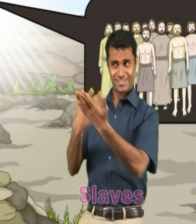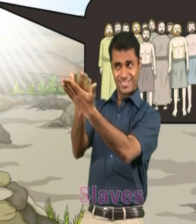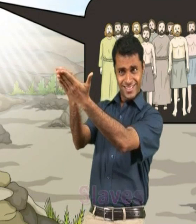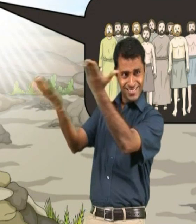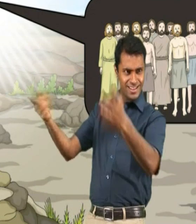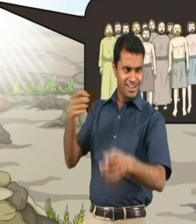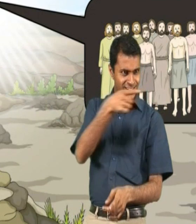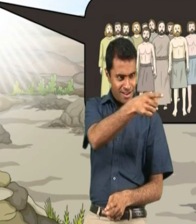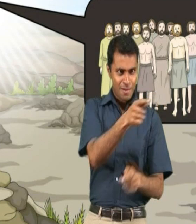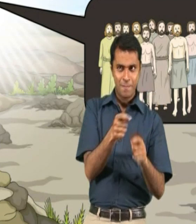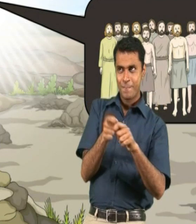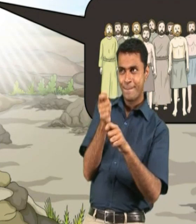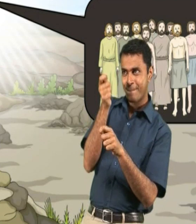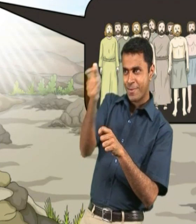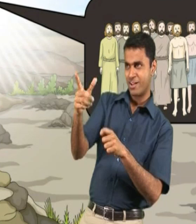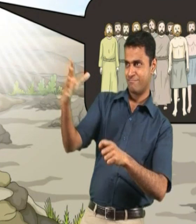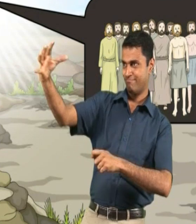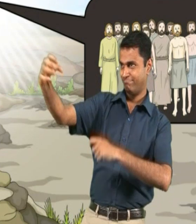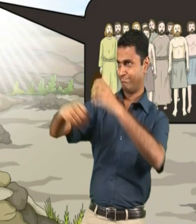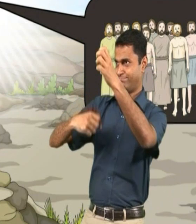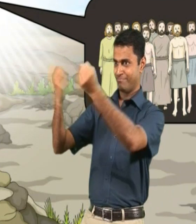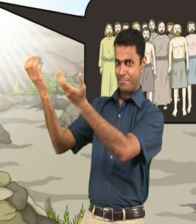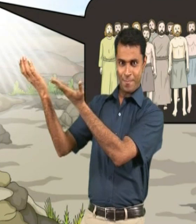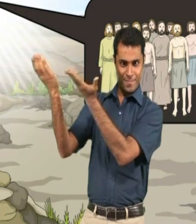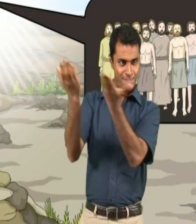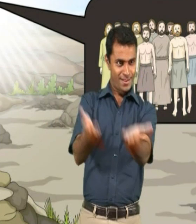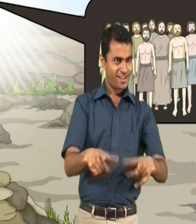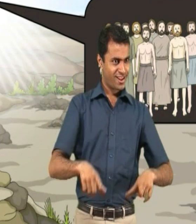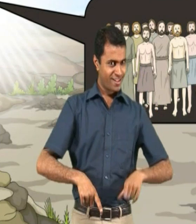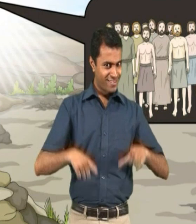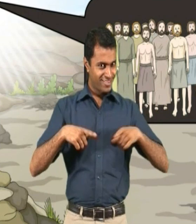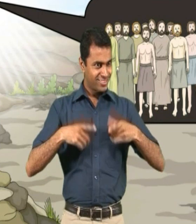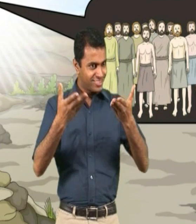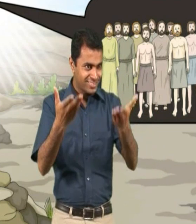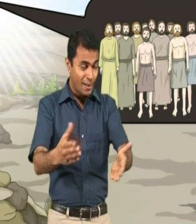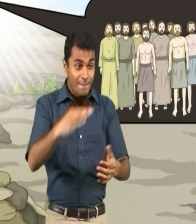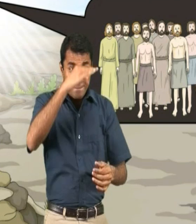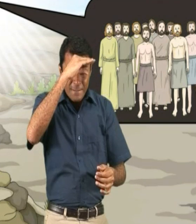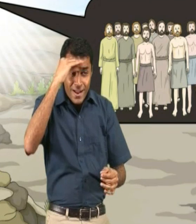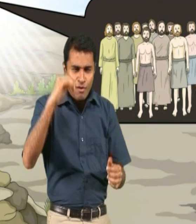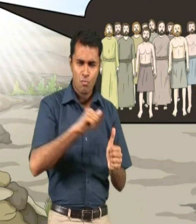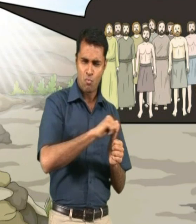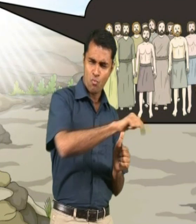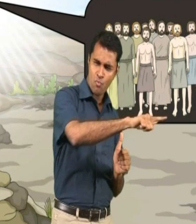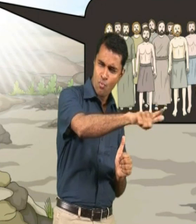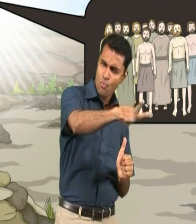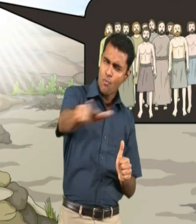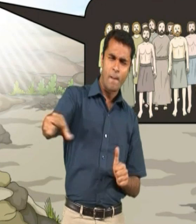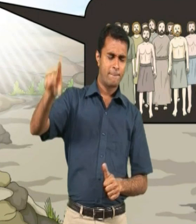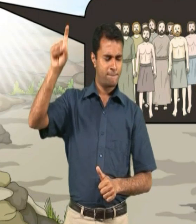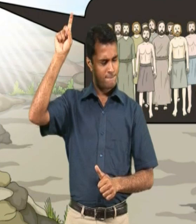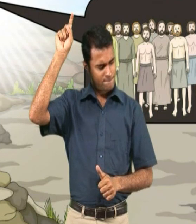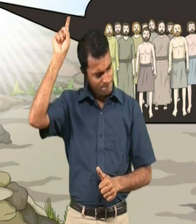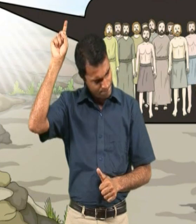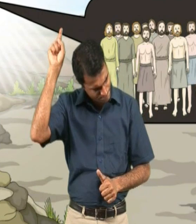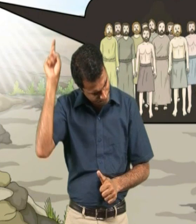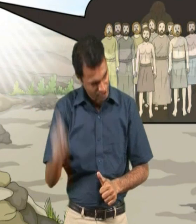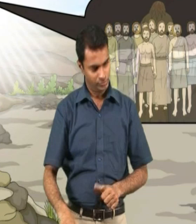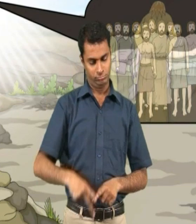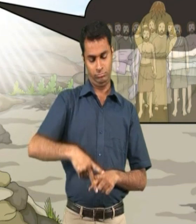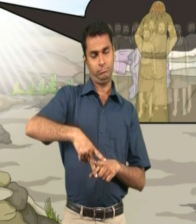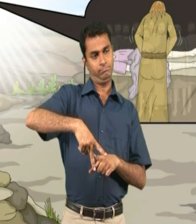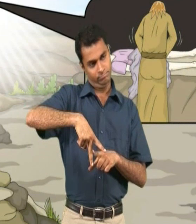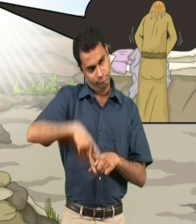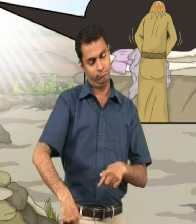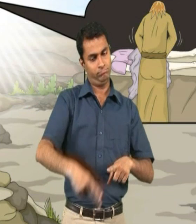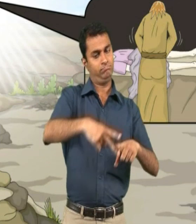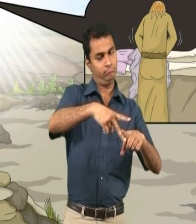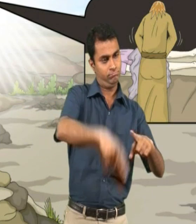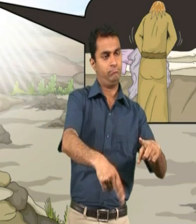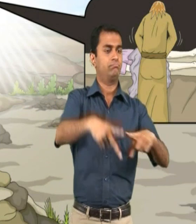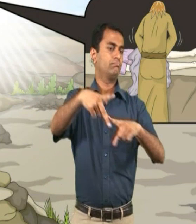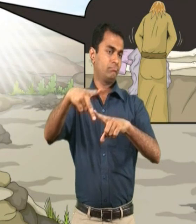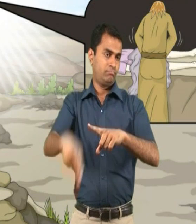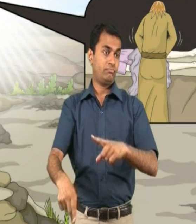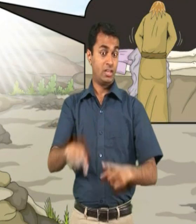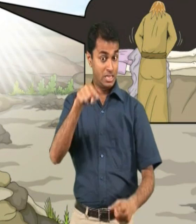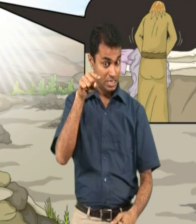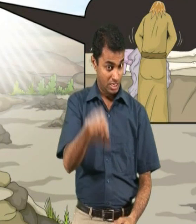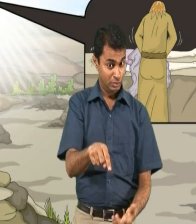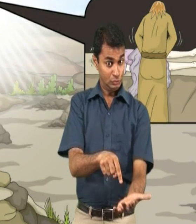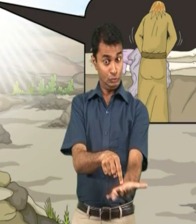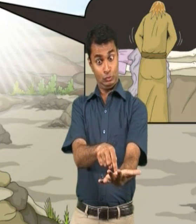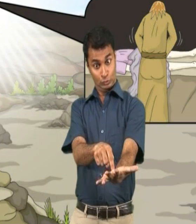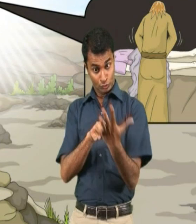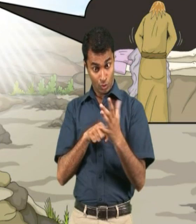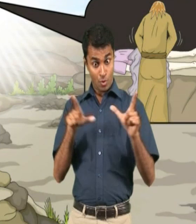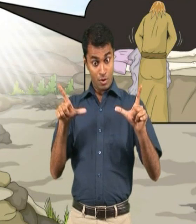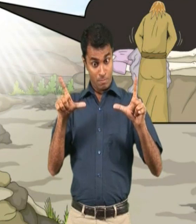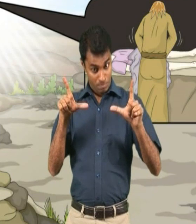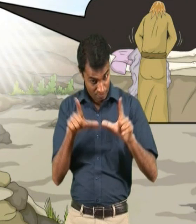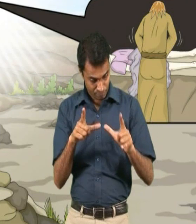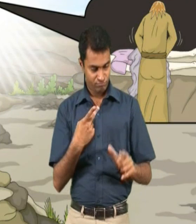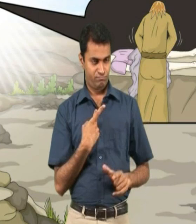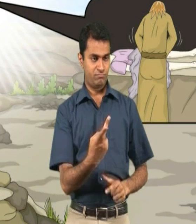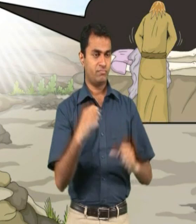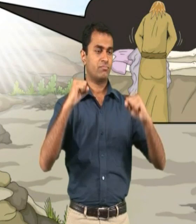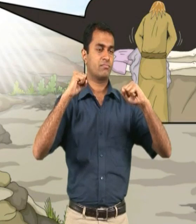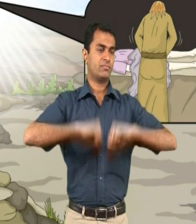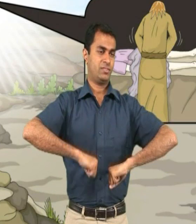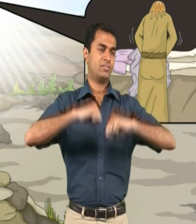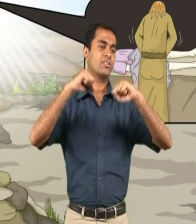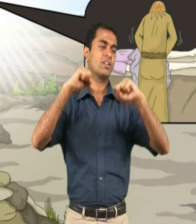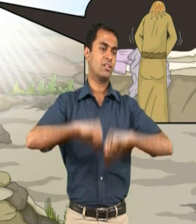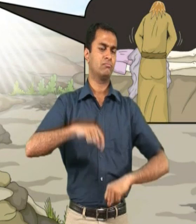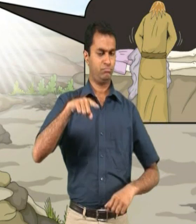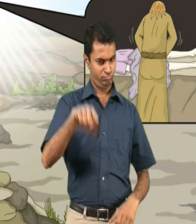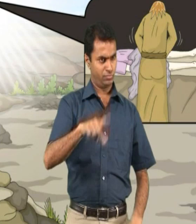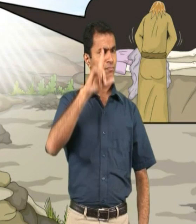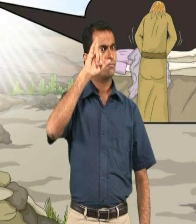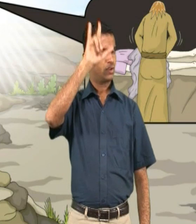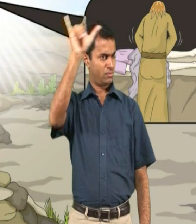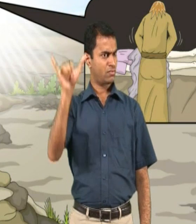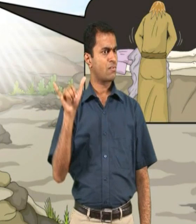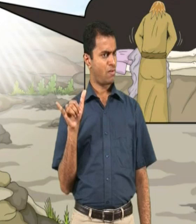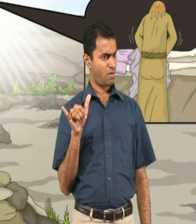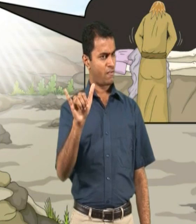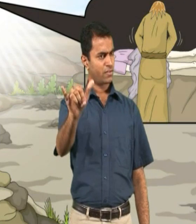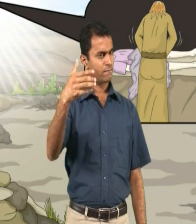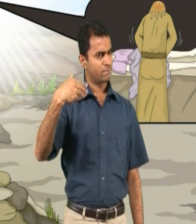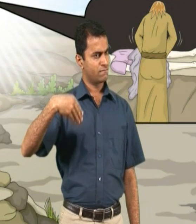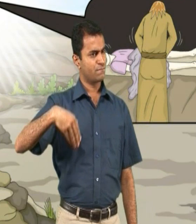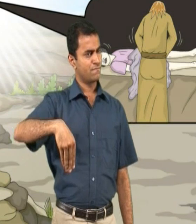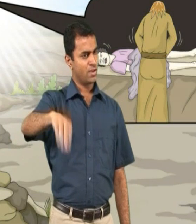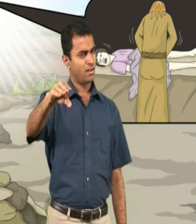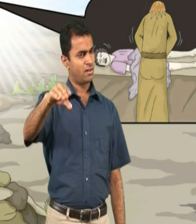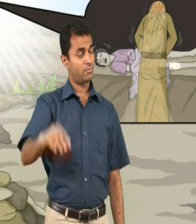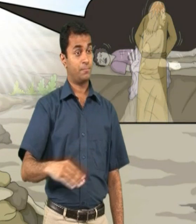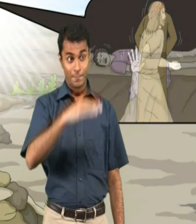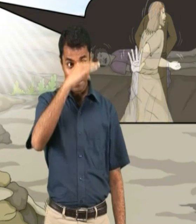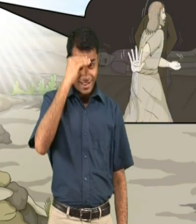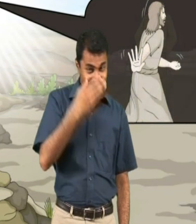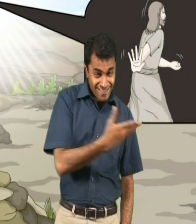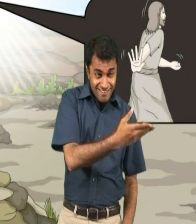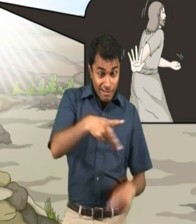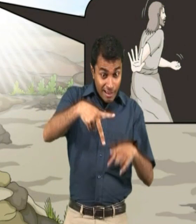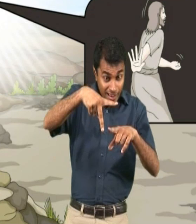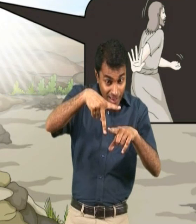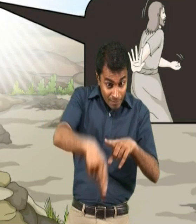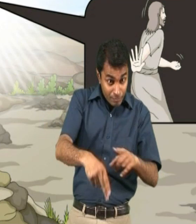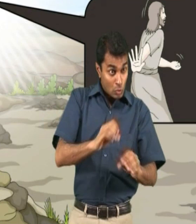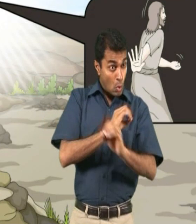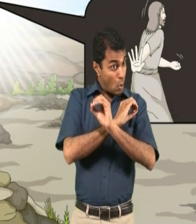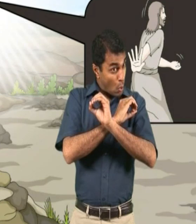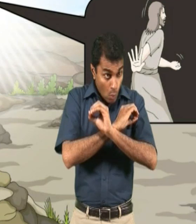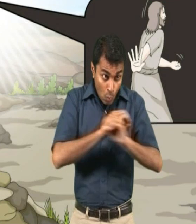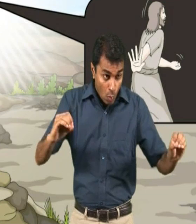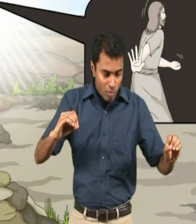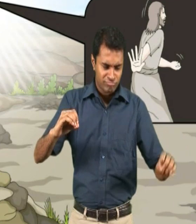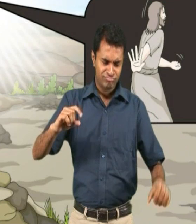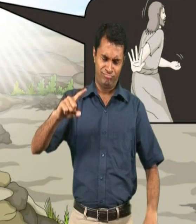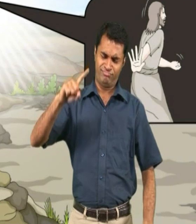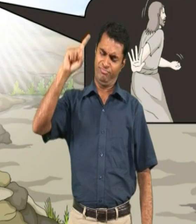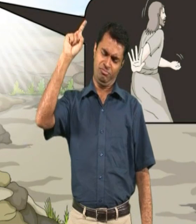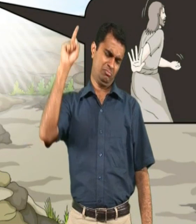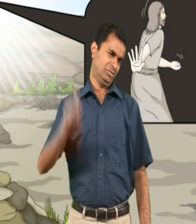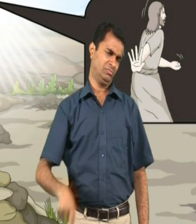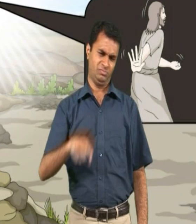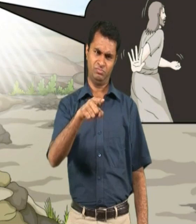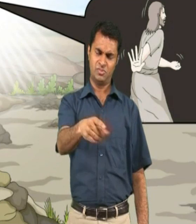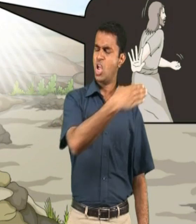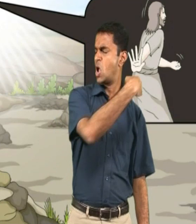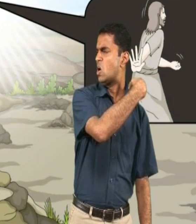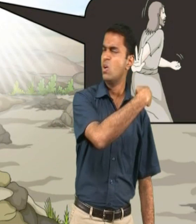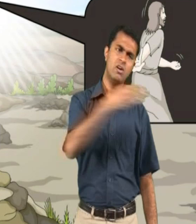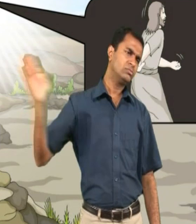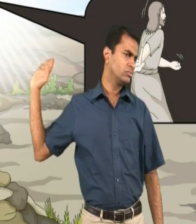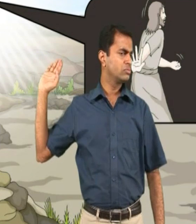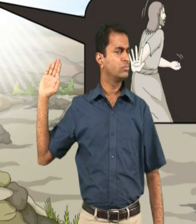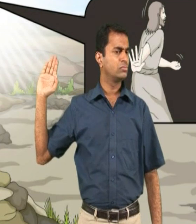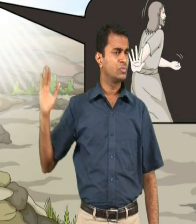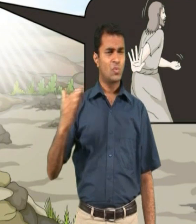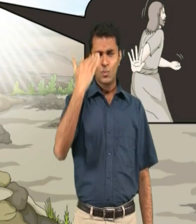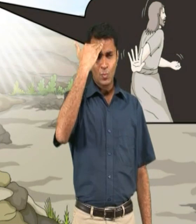Whether they are born in your household or purchased, they must be circumcised. My covenant in your flesh will be an everlasting covenant.